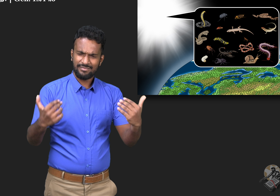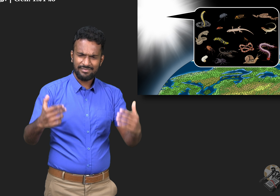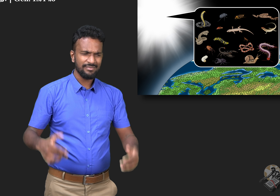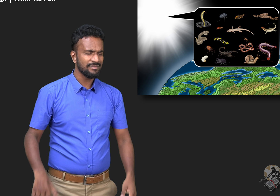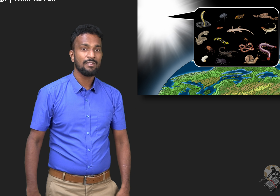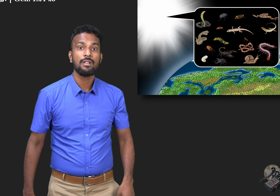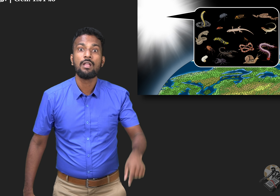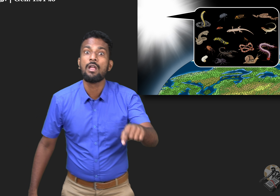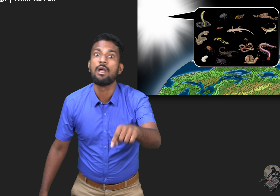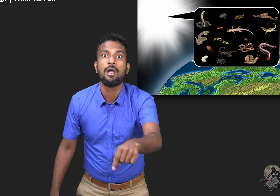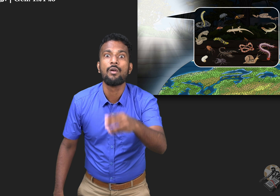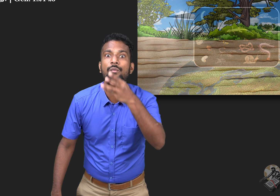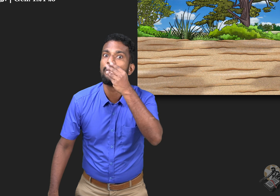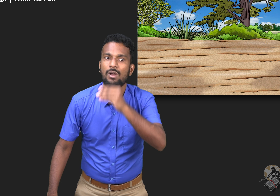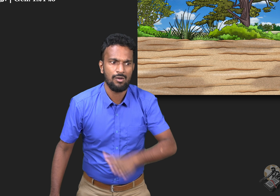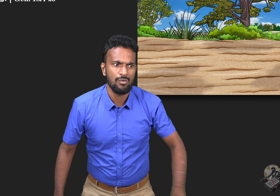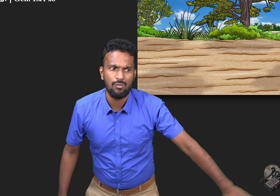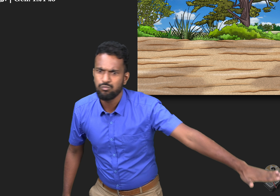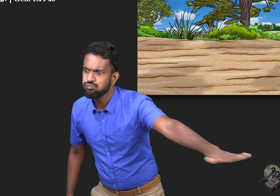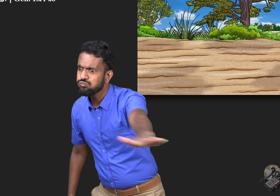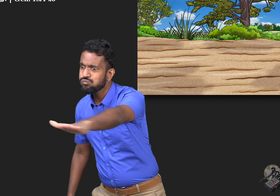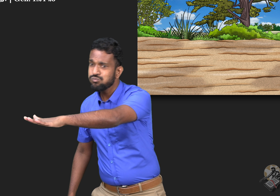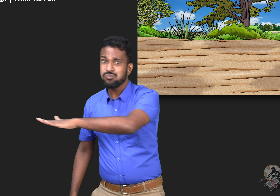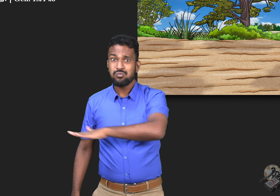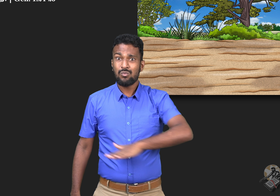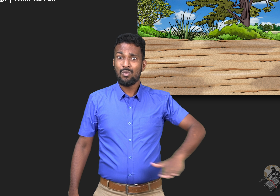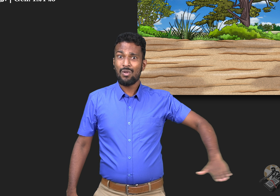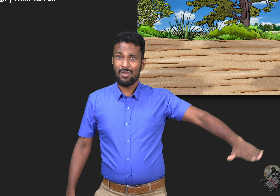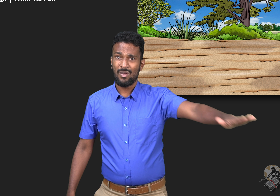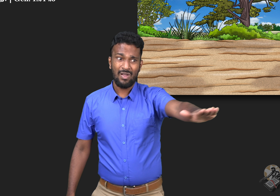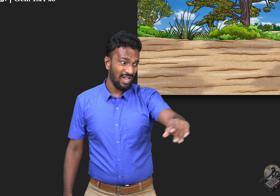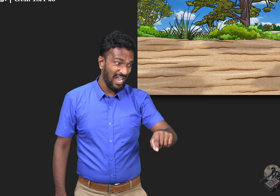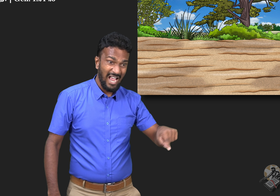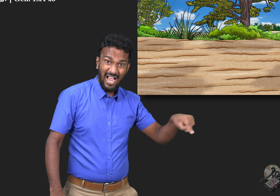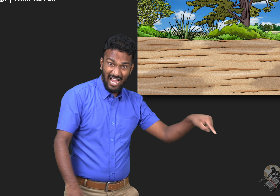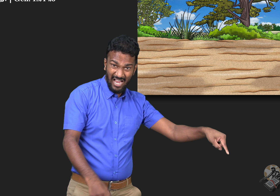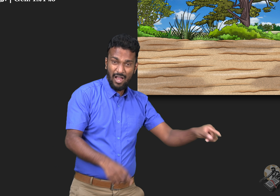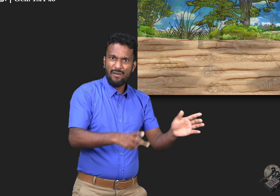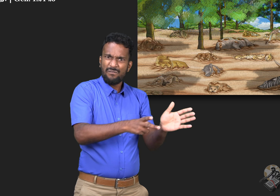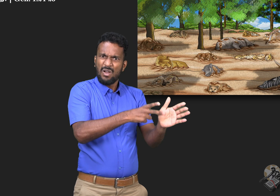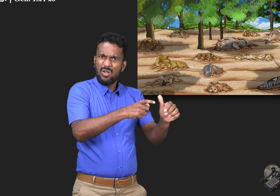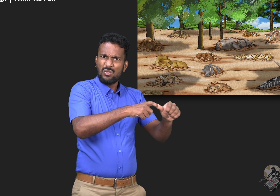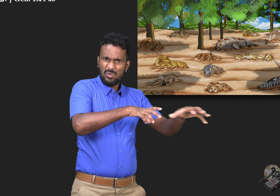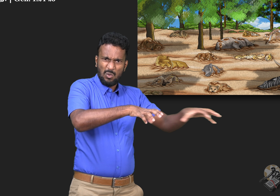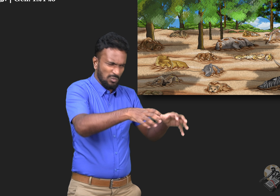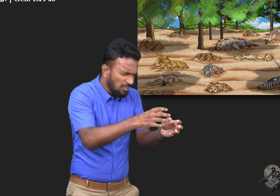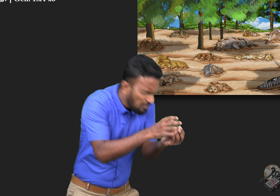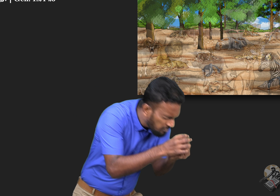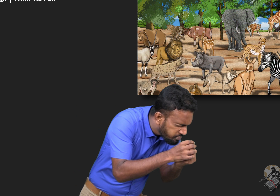And it was so.